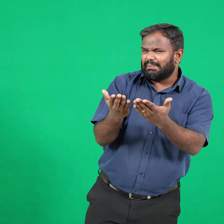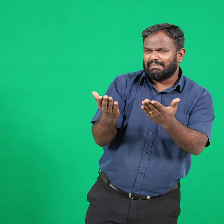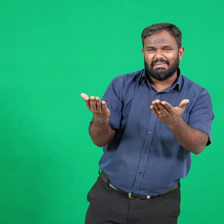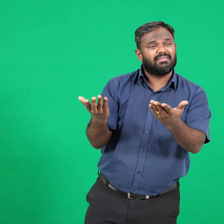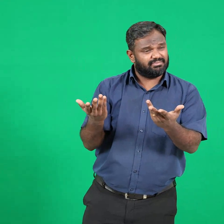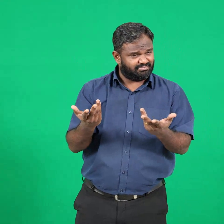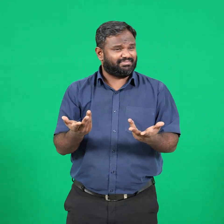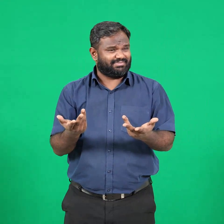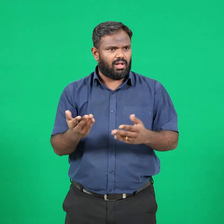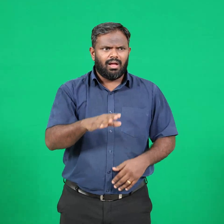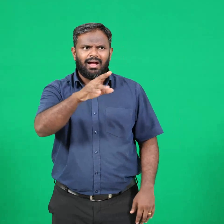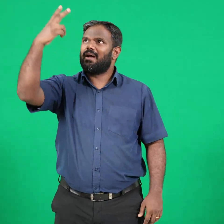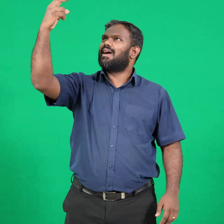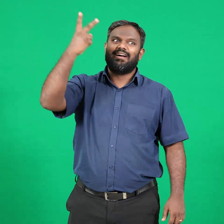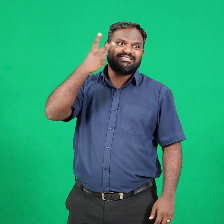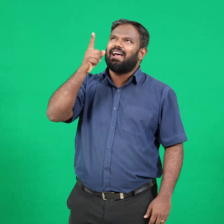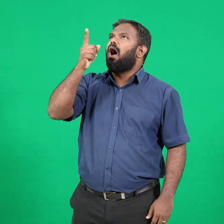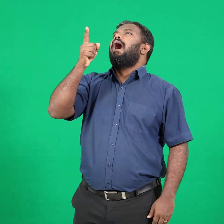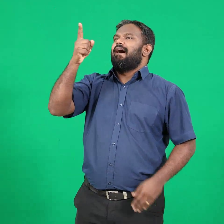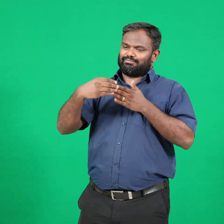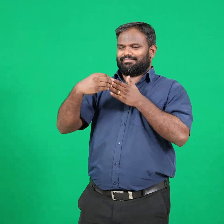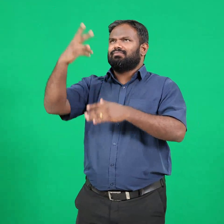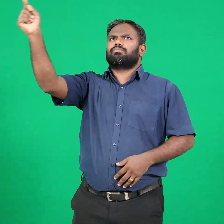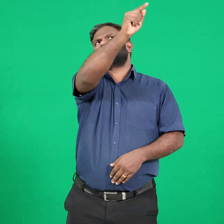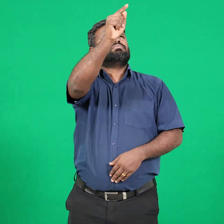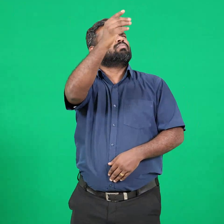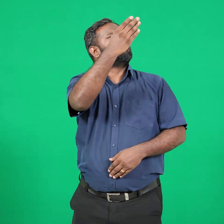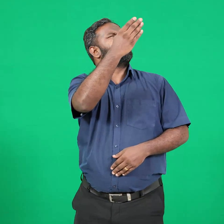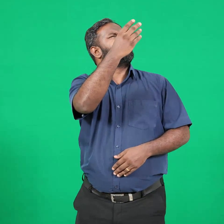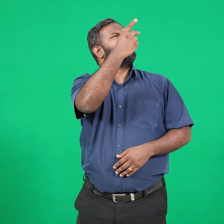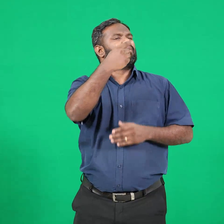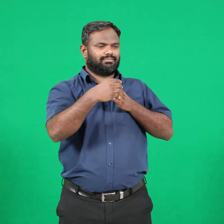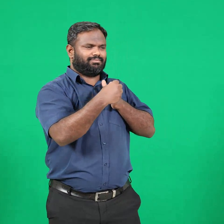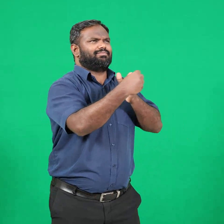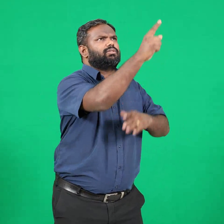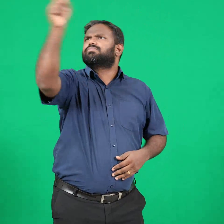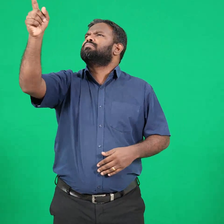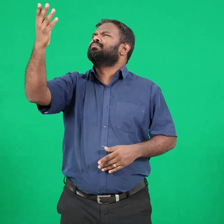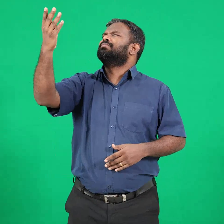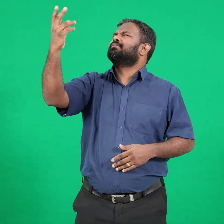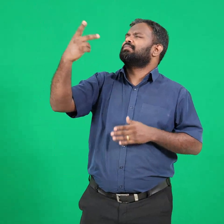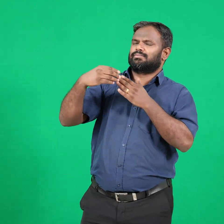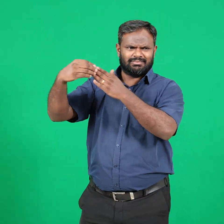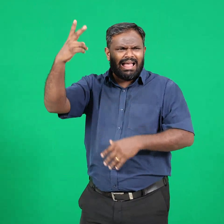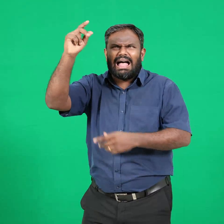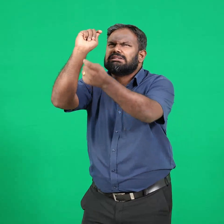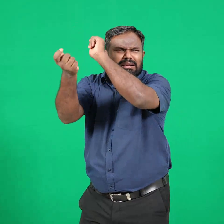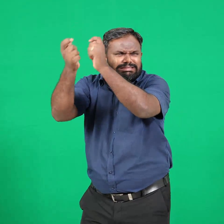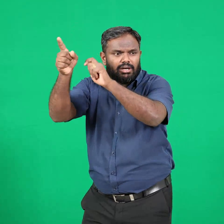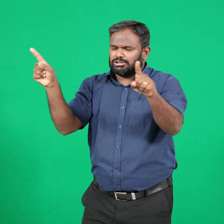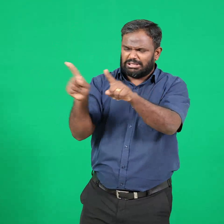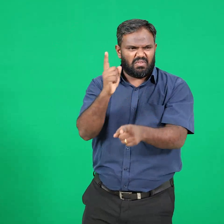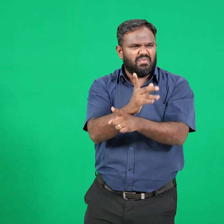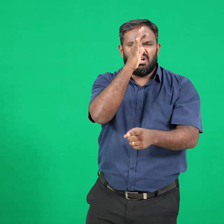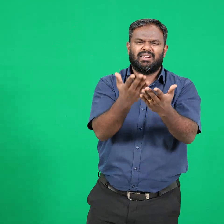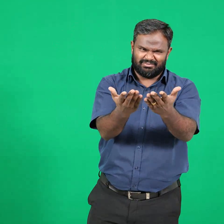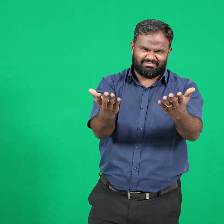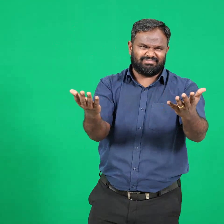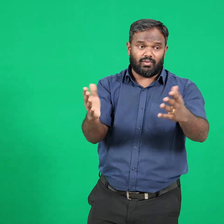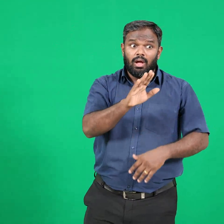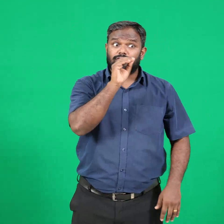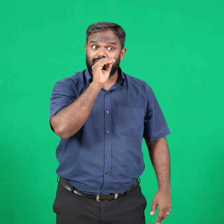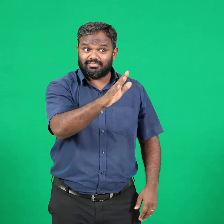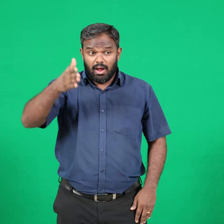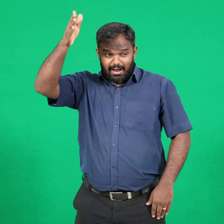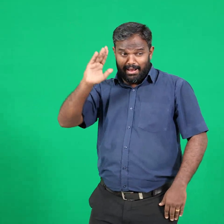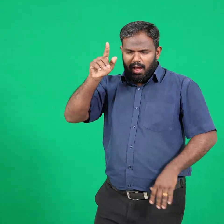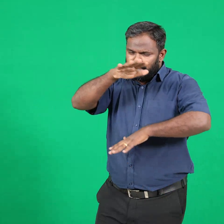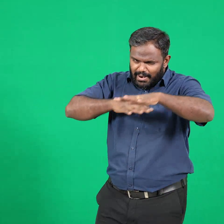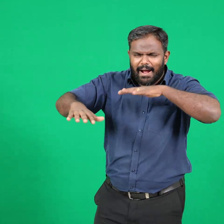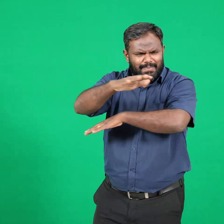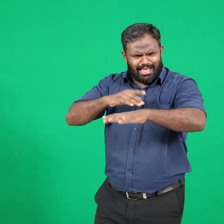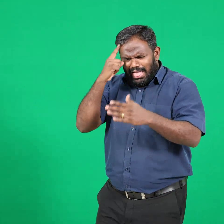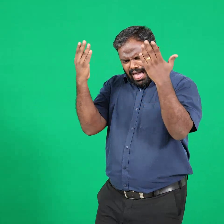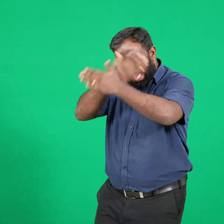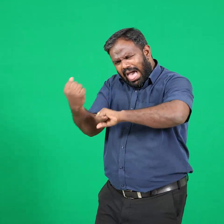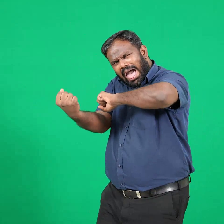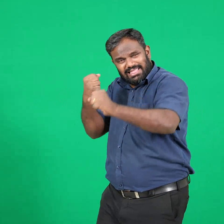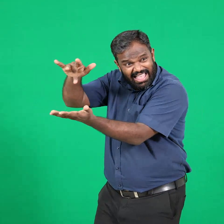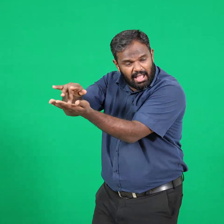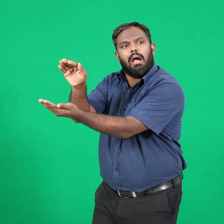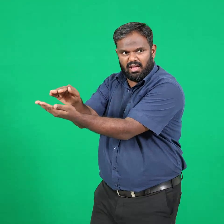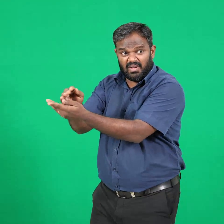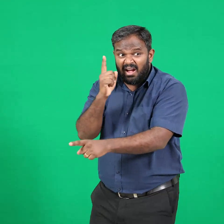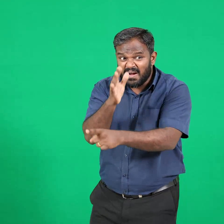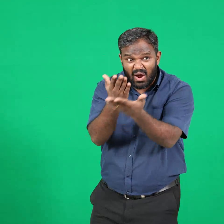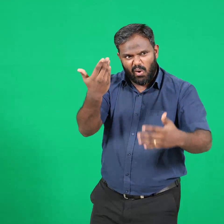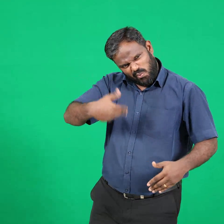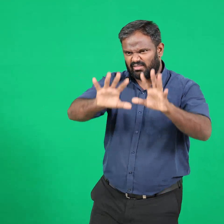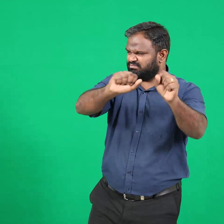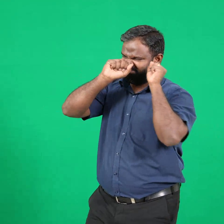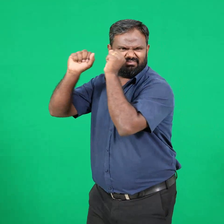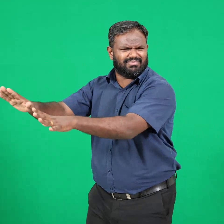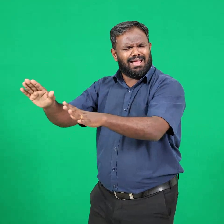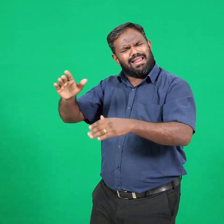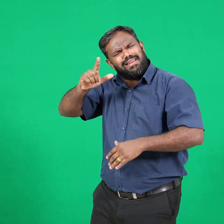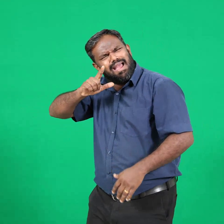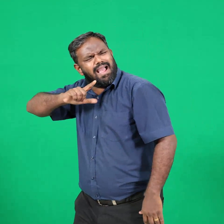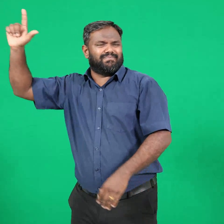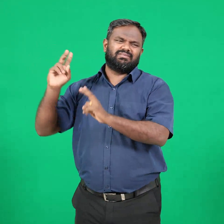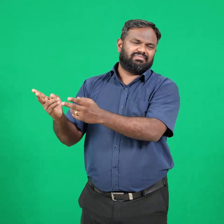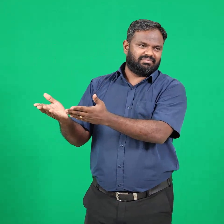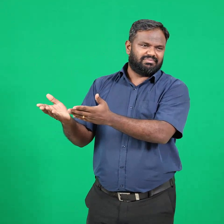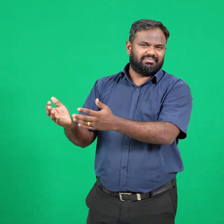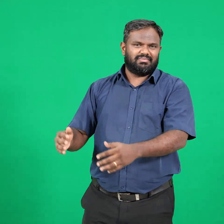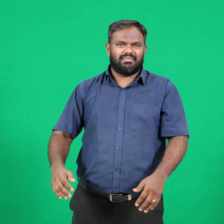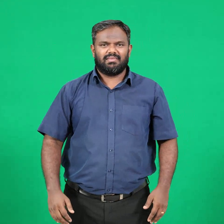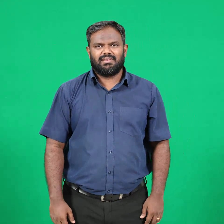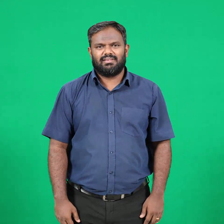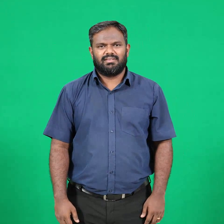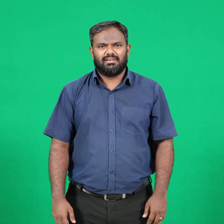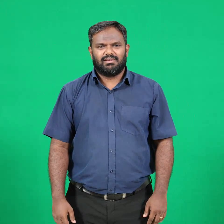wandering stars, for whom blackest darkness has been reserved forever.